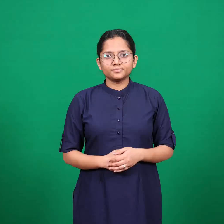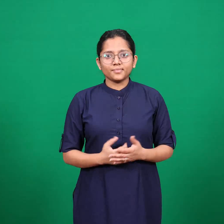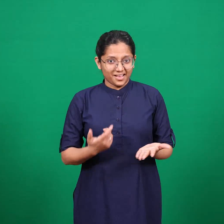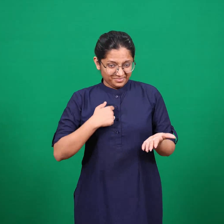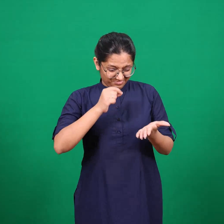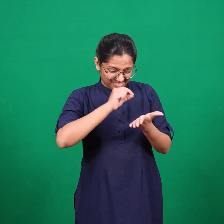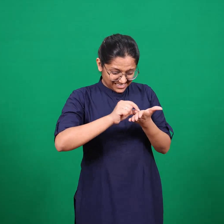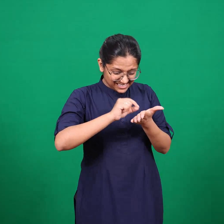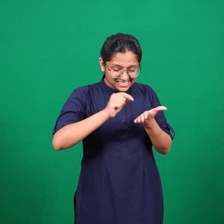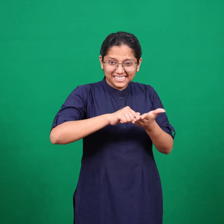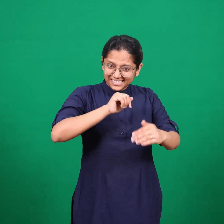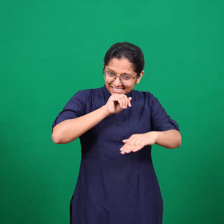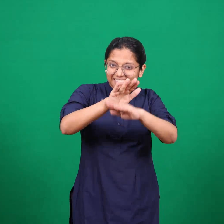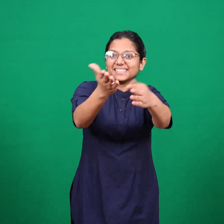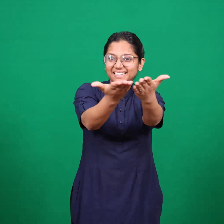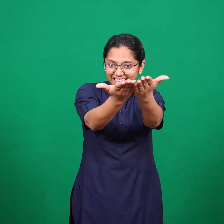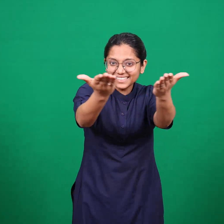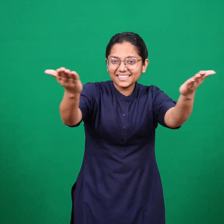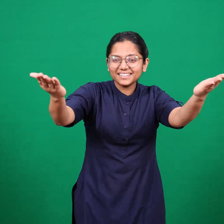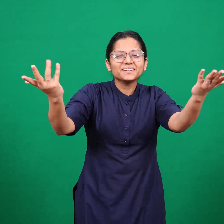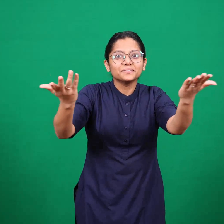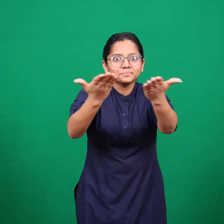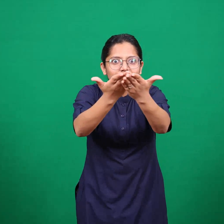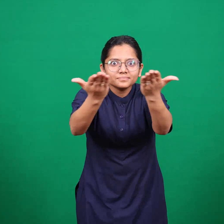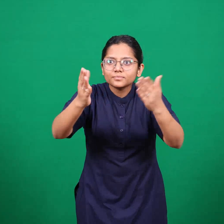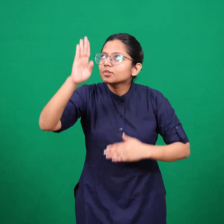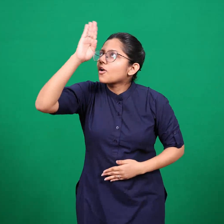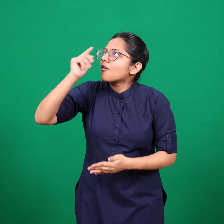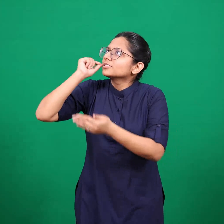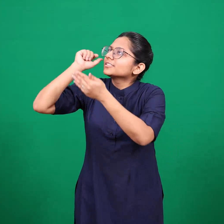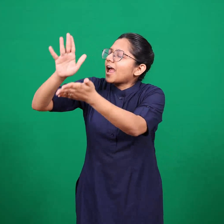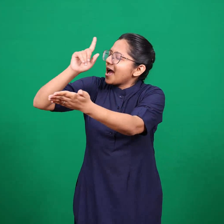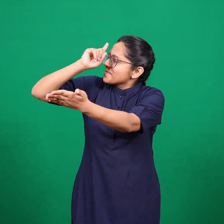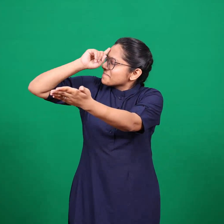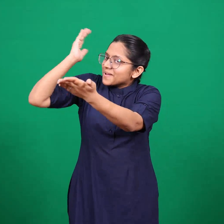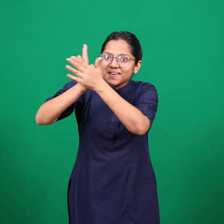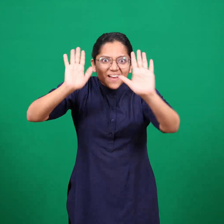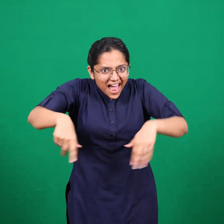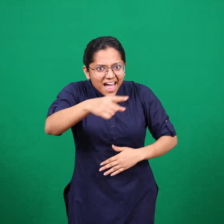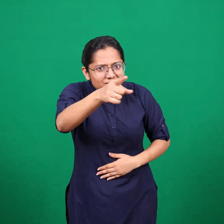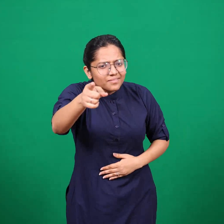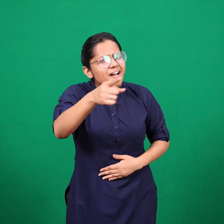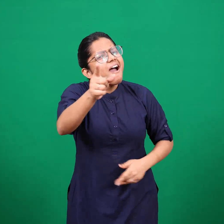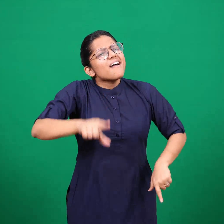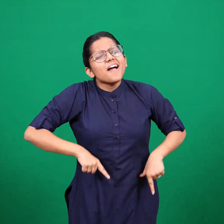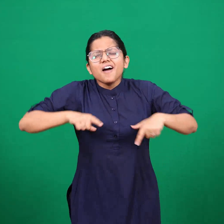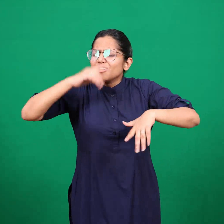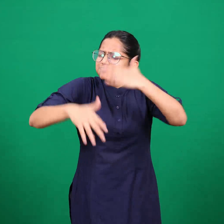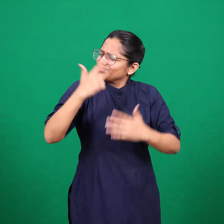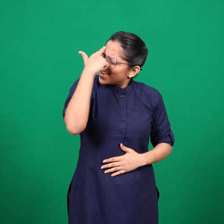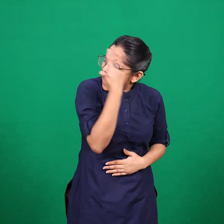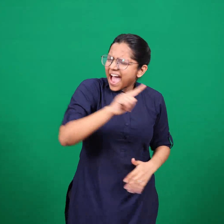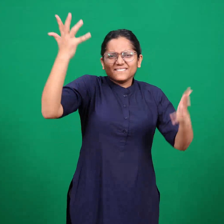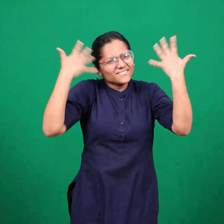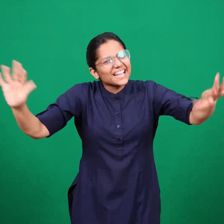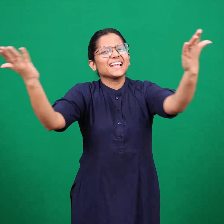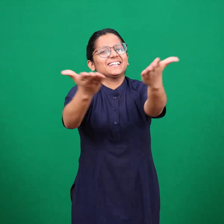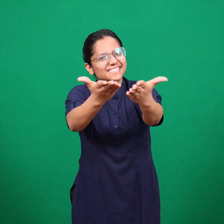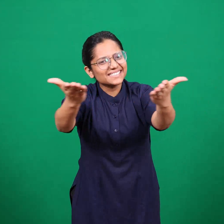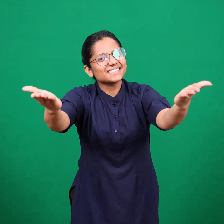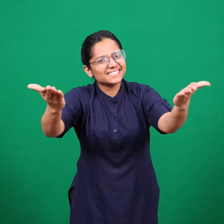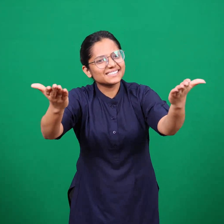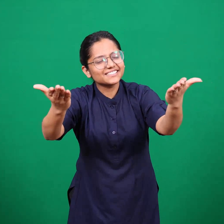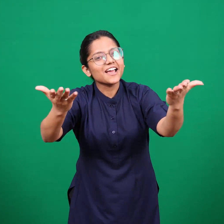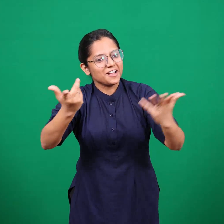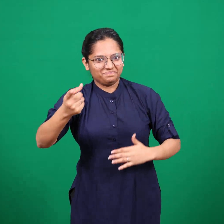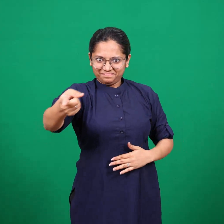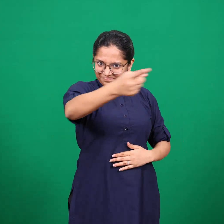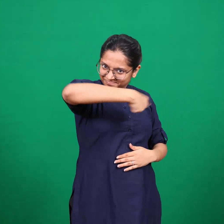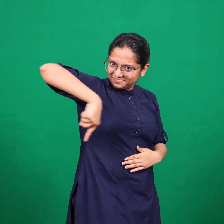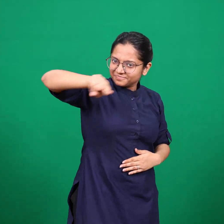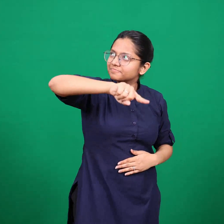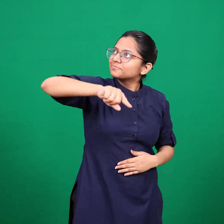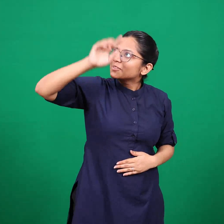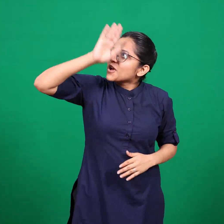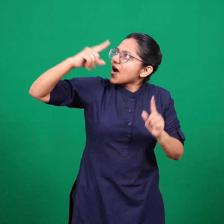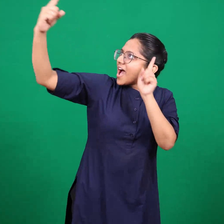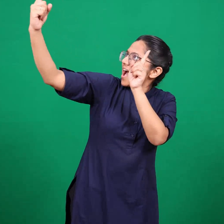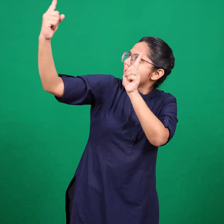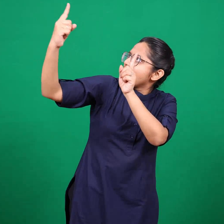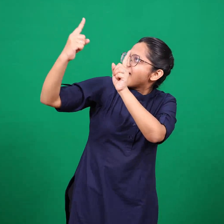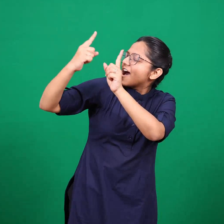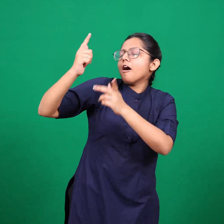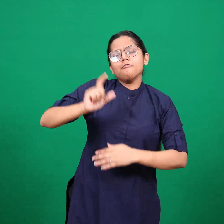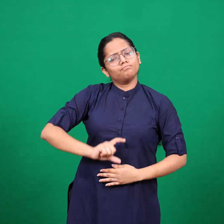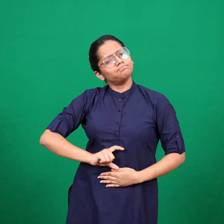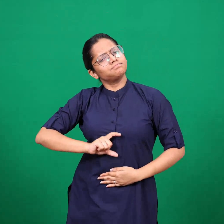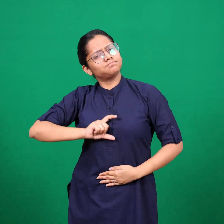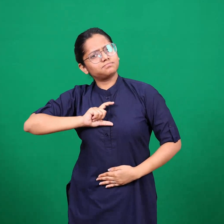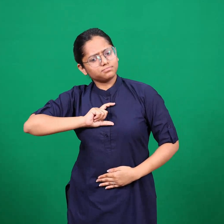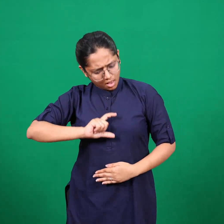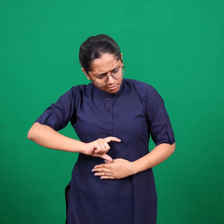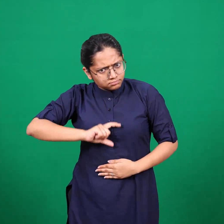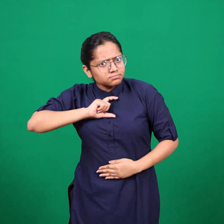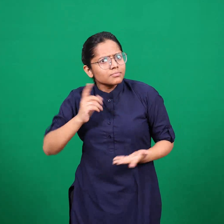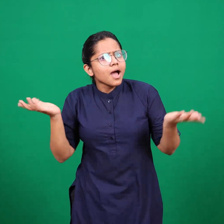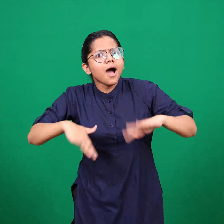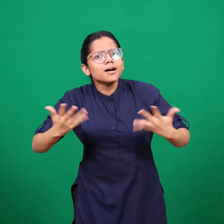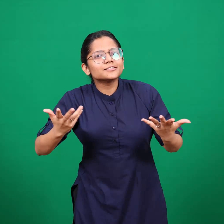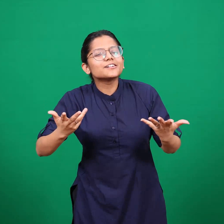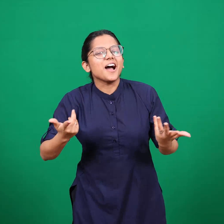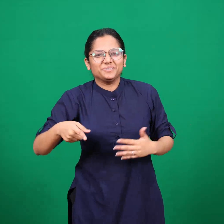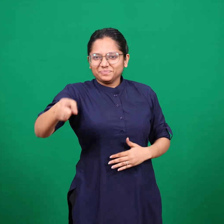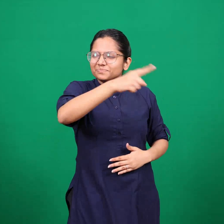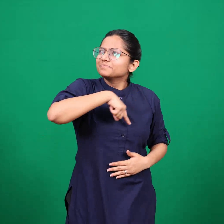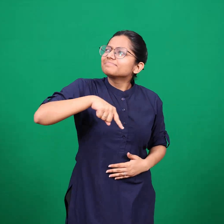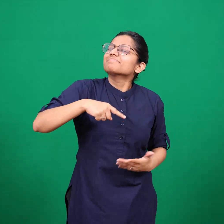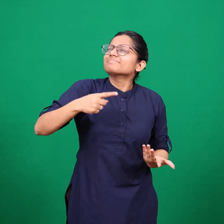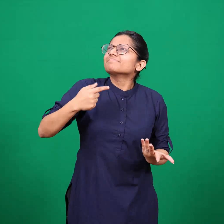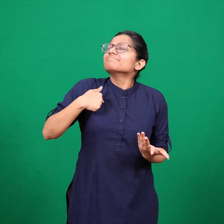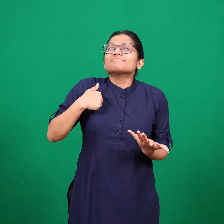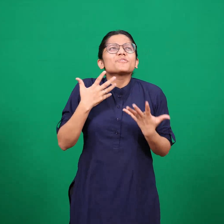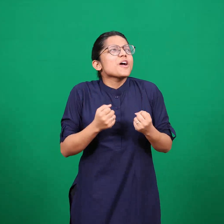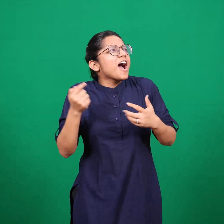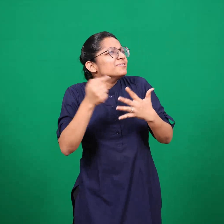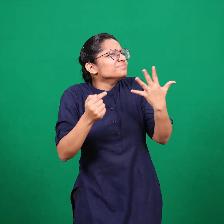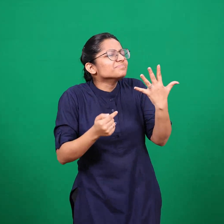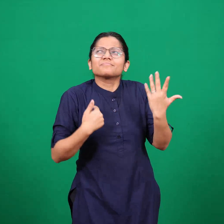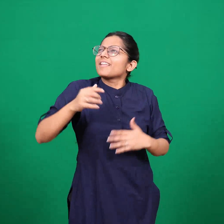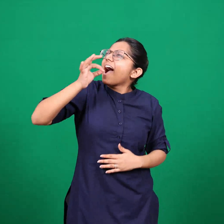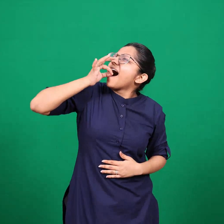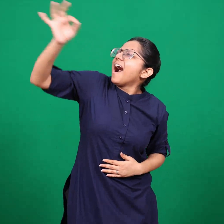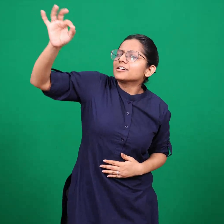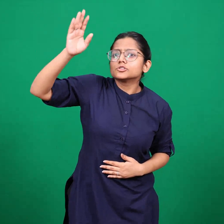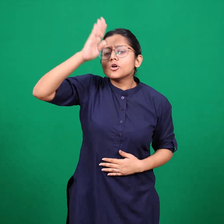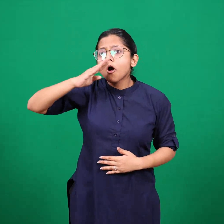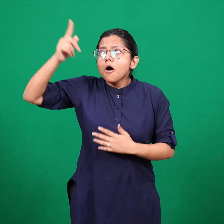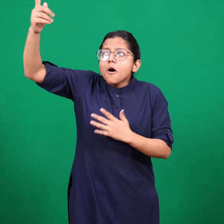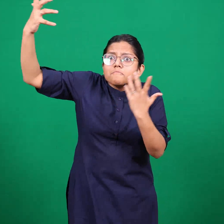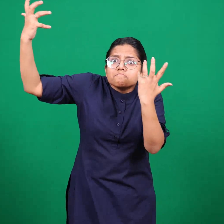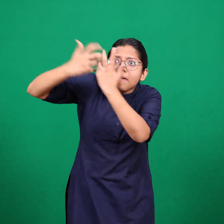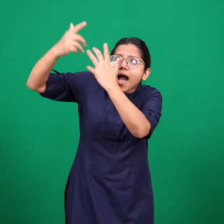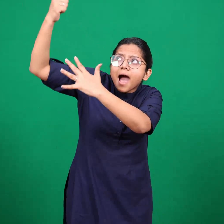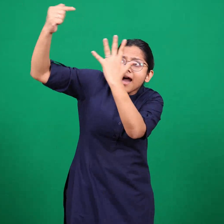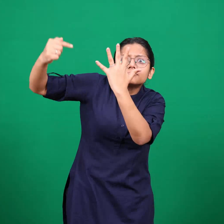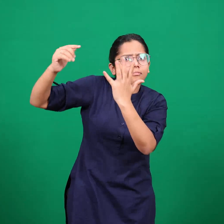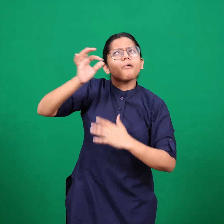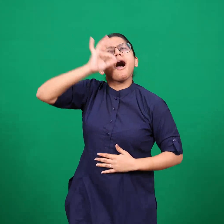I have written these things to you who believe in the name of the Son of God, so that you may know that you have eternal life.